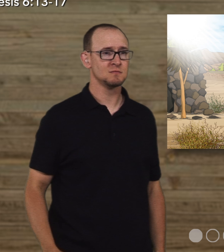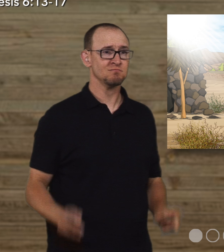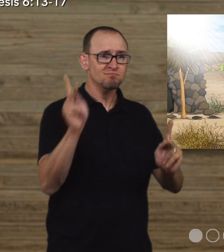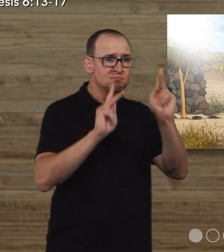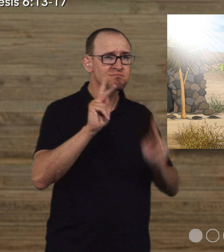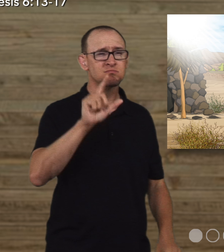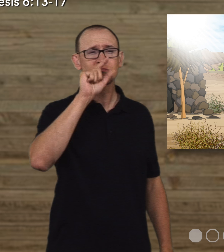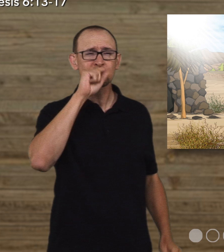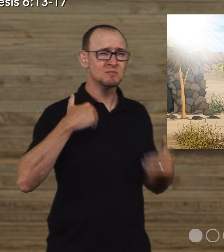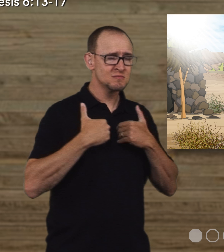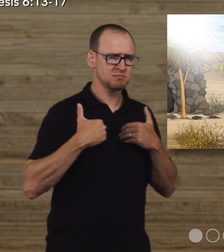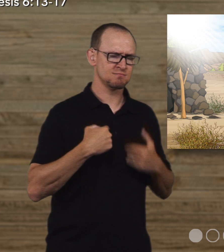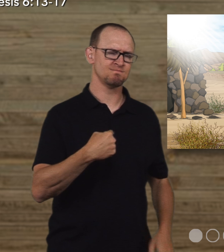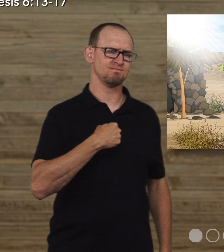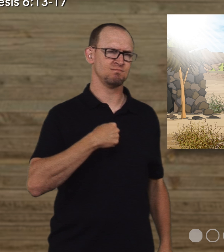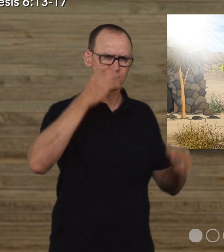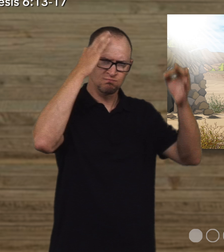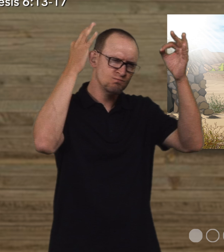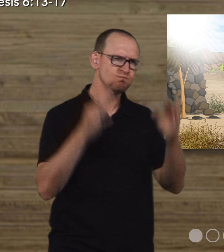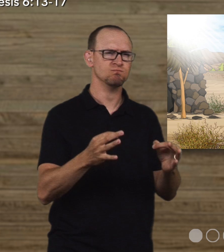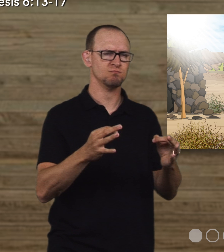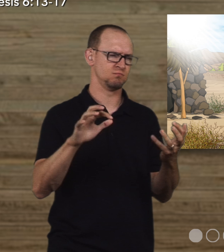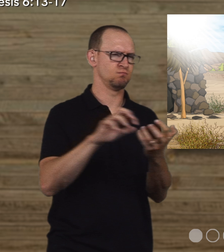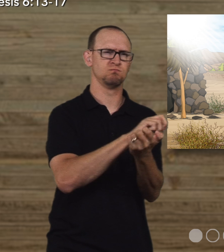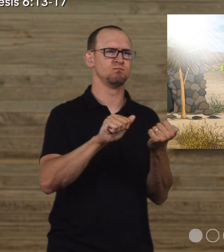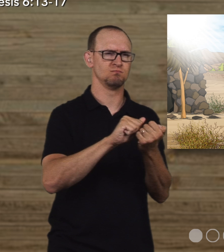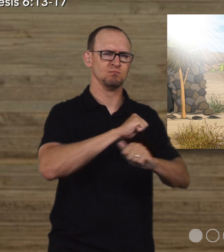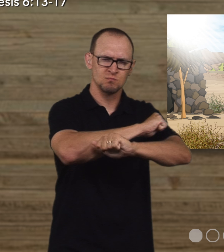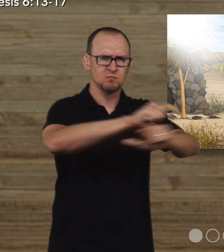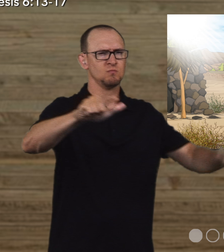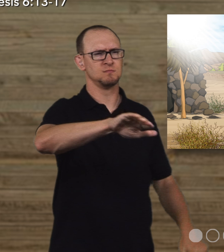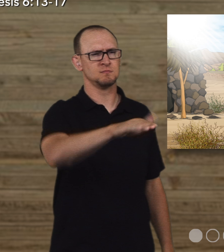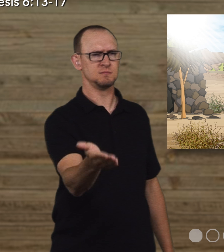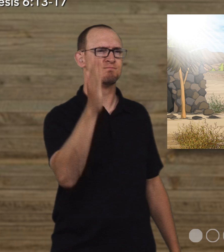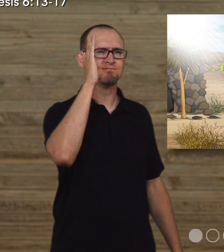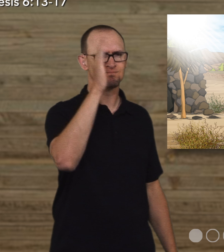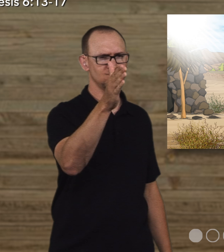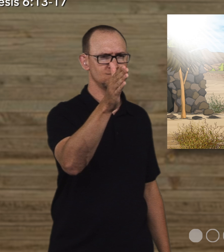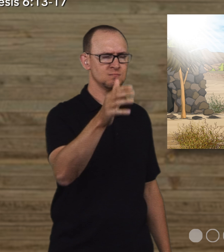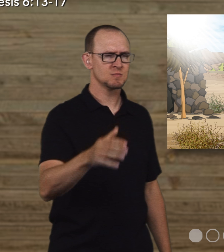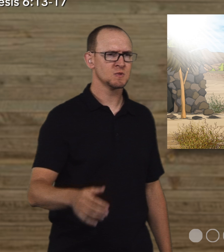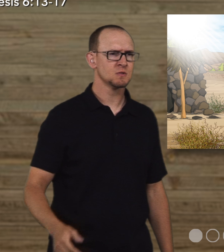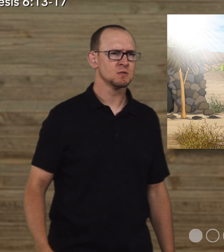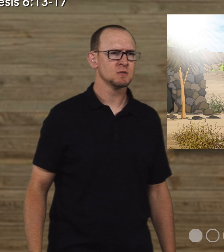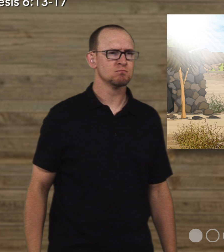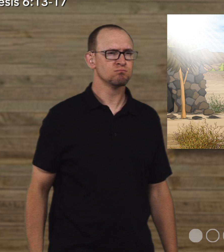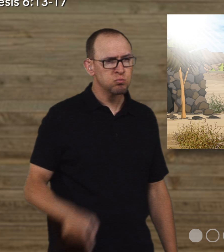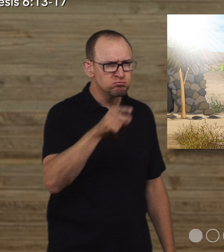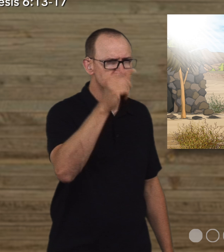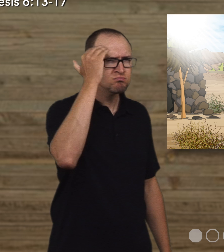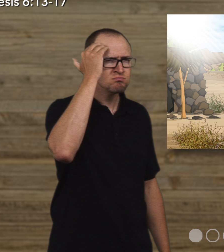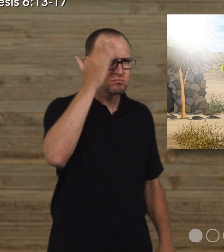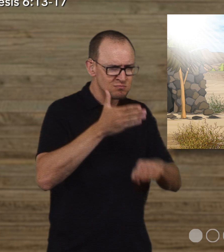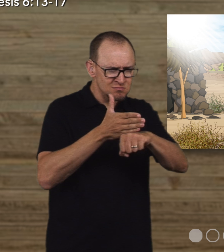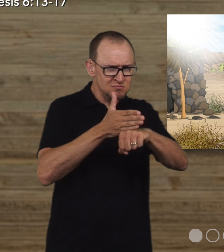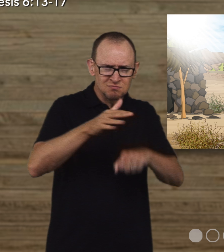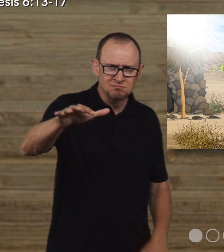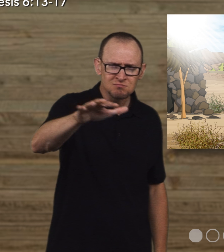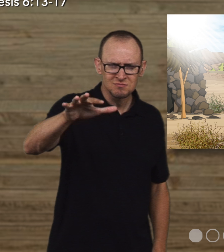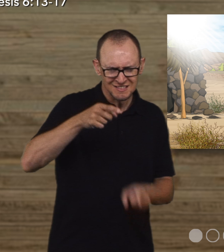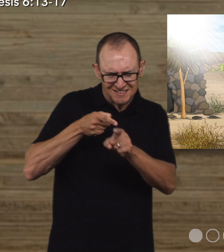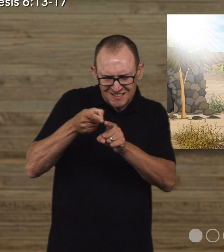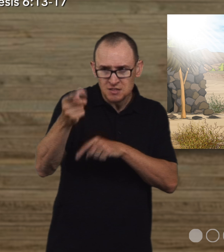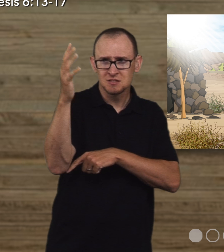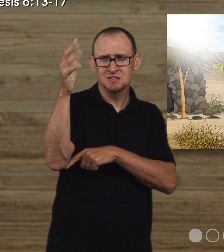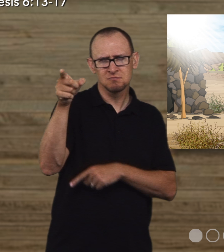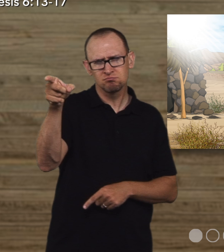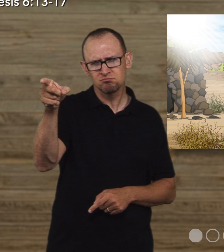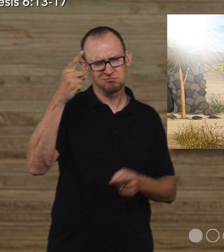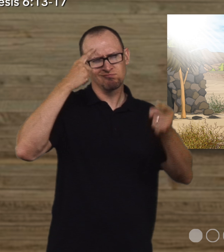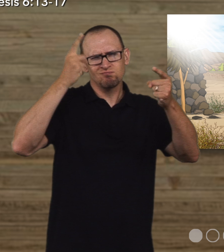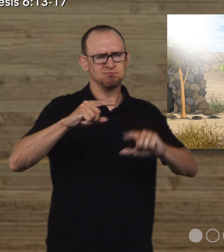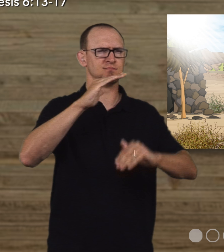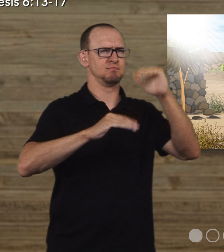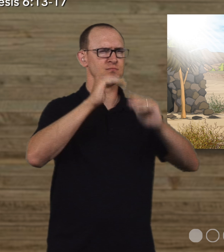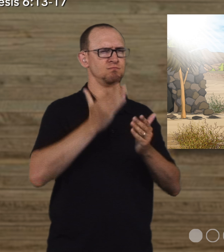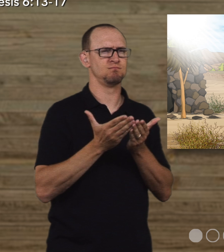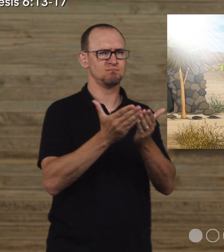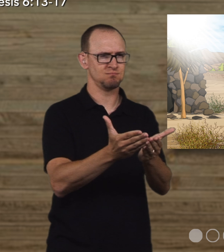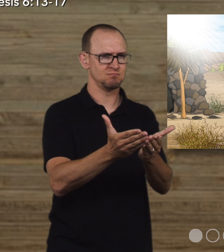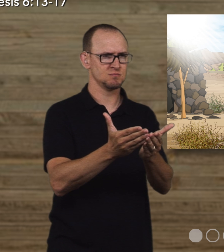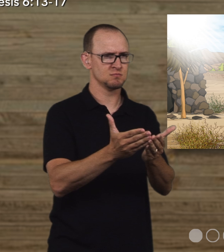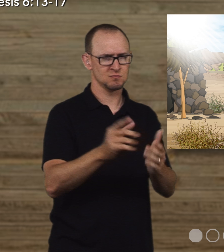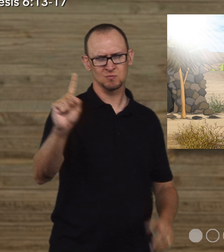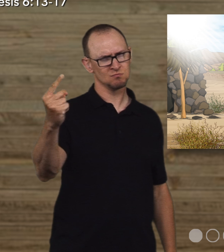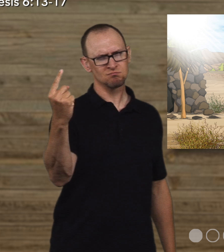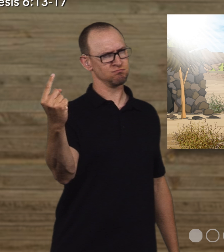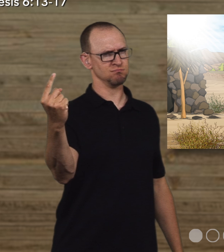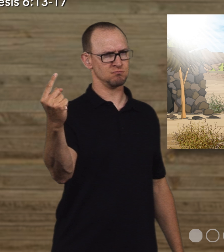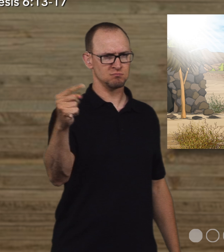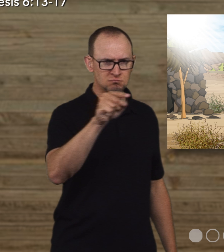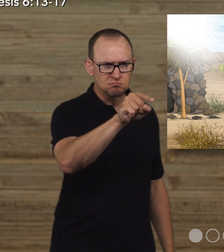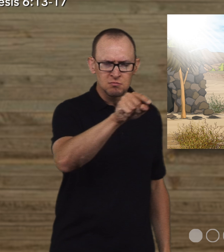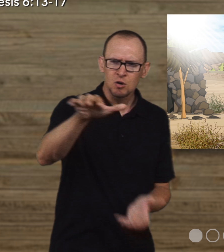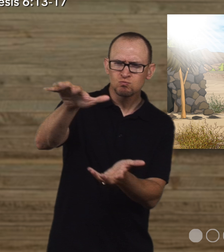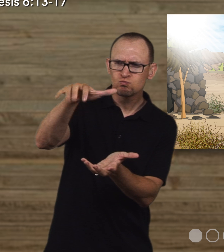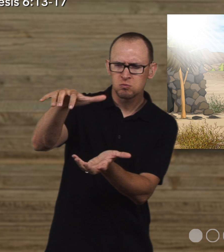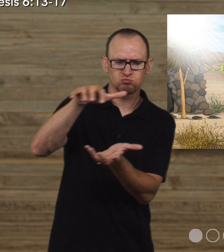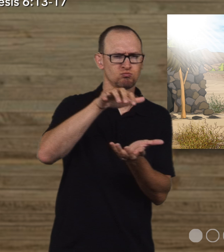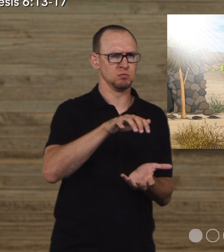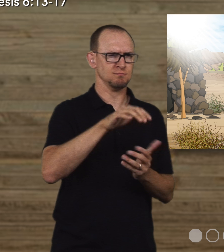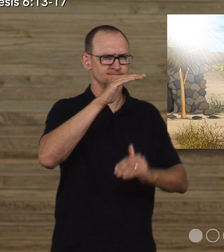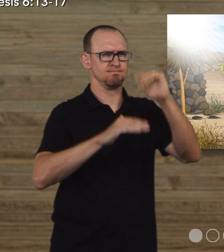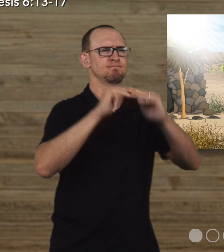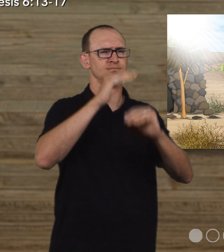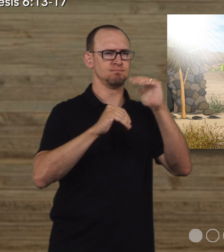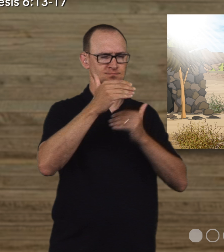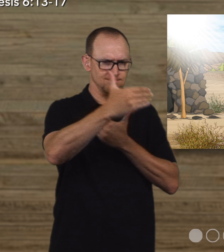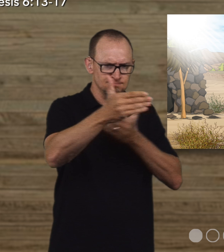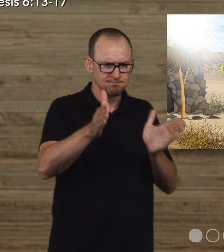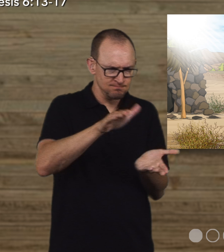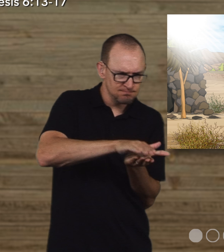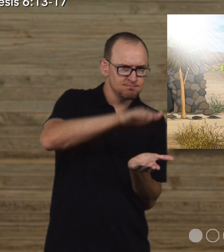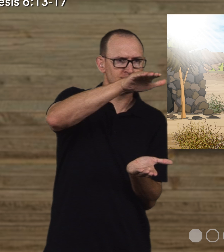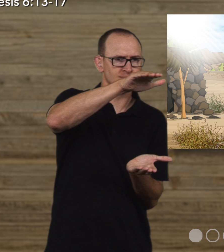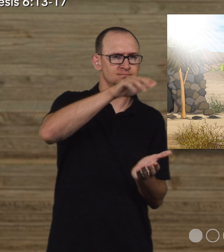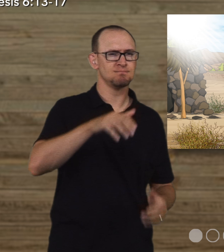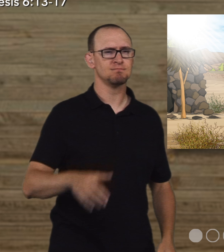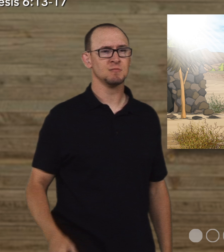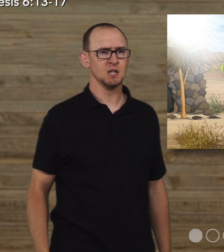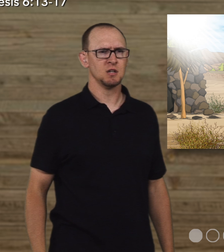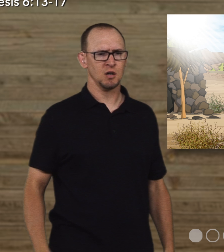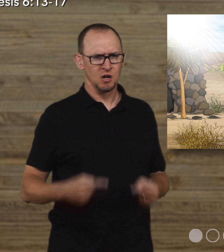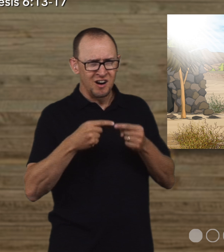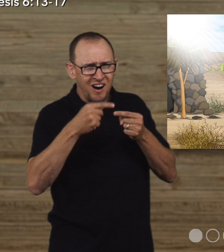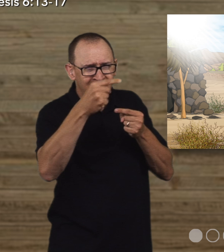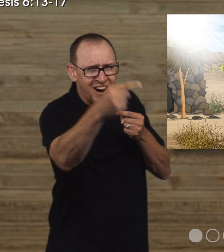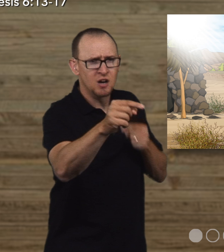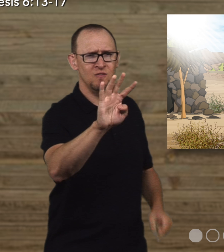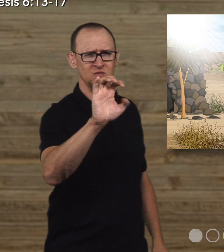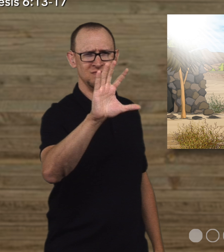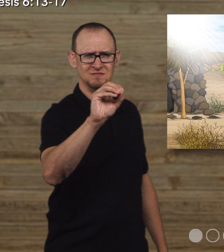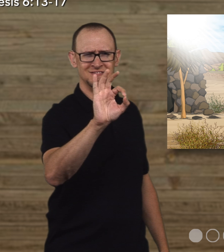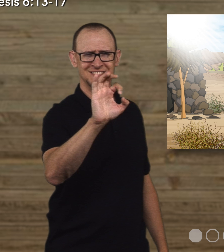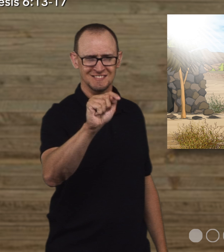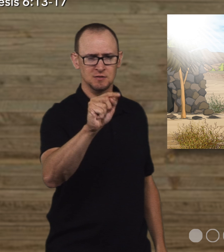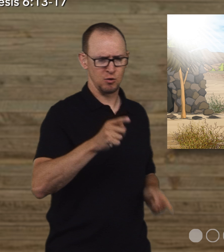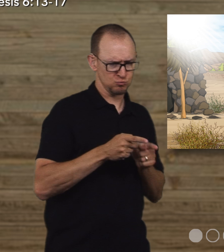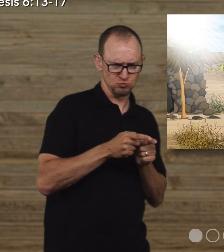Now behold, I will destroy both them and the earth. Make for yourself an ark of gopher wood; make rooms in the ark and coat it with pitch inside and out.